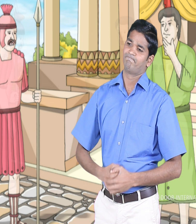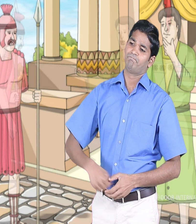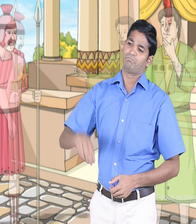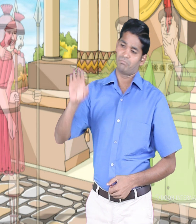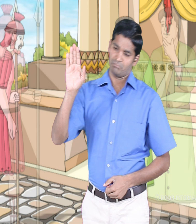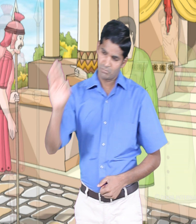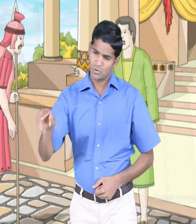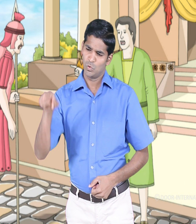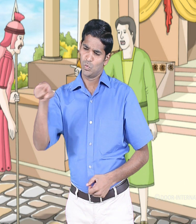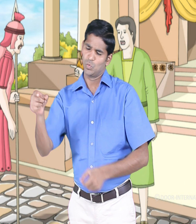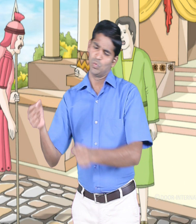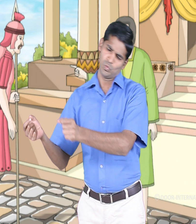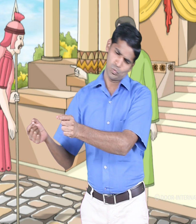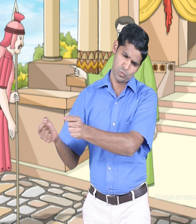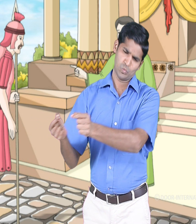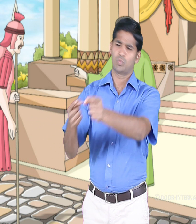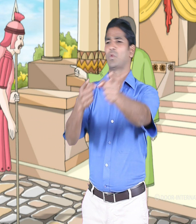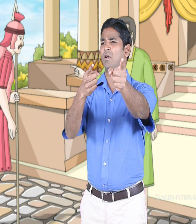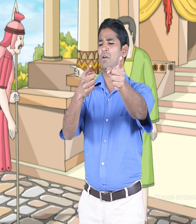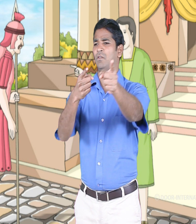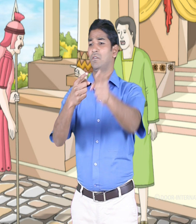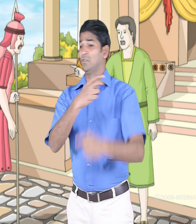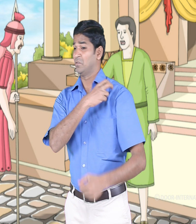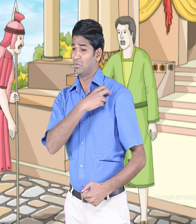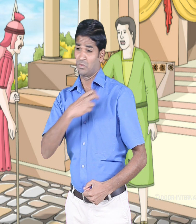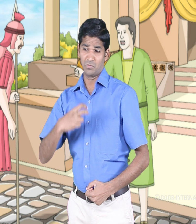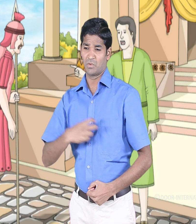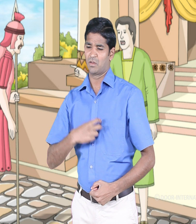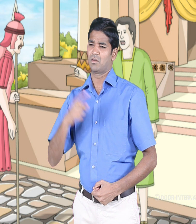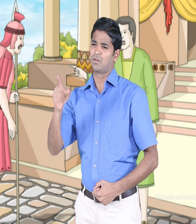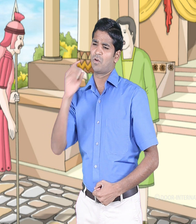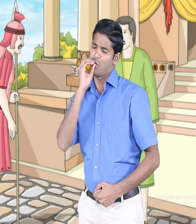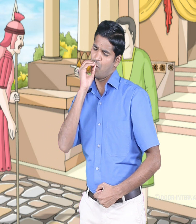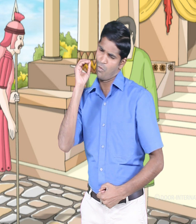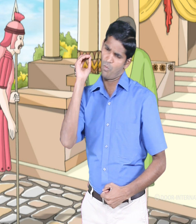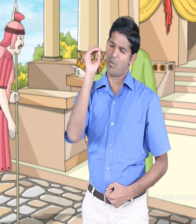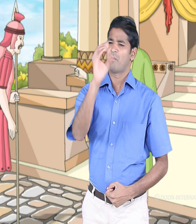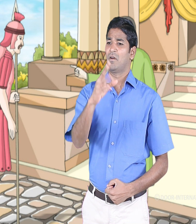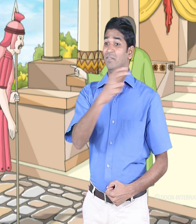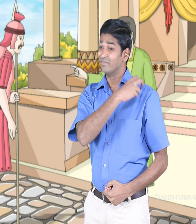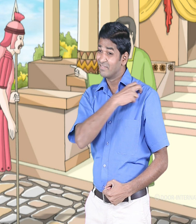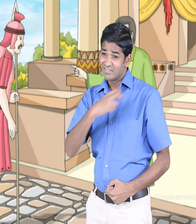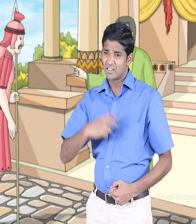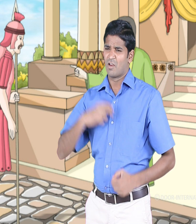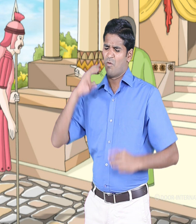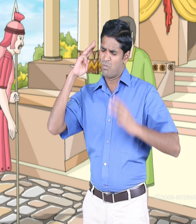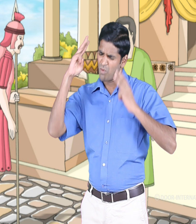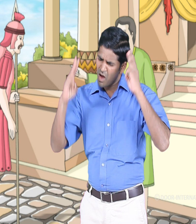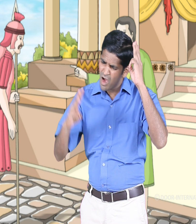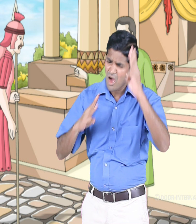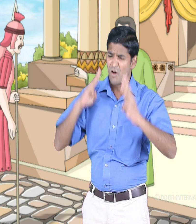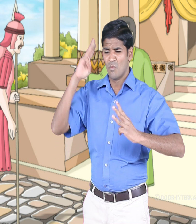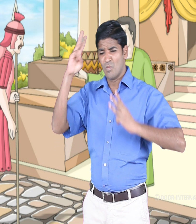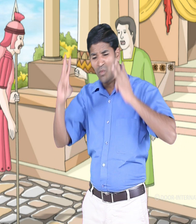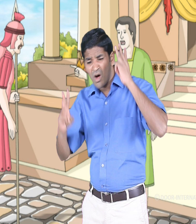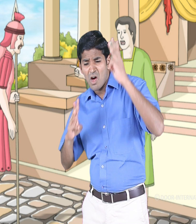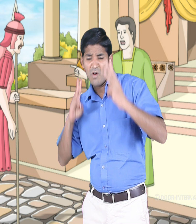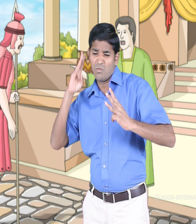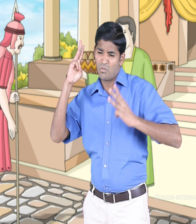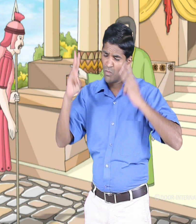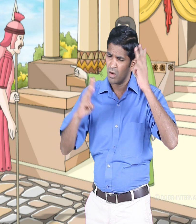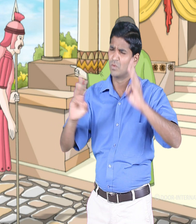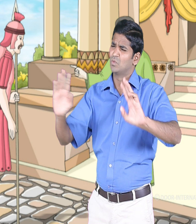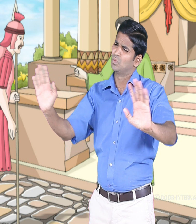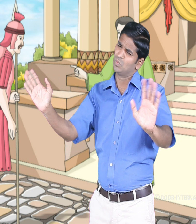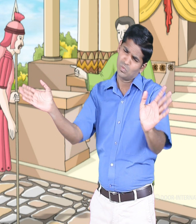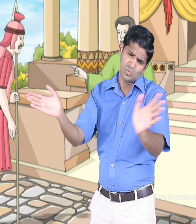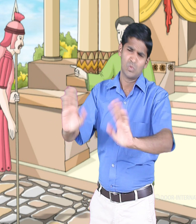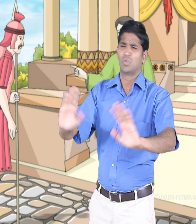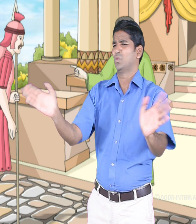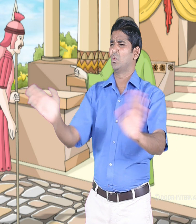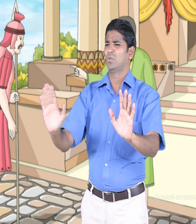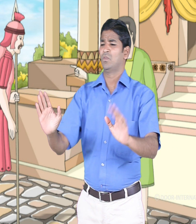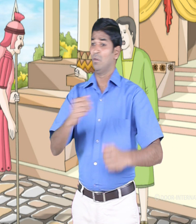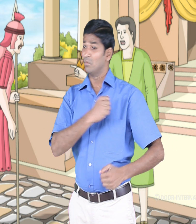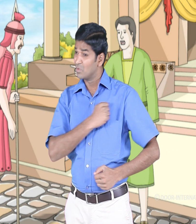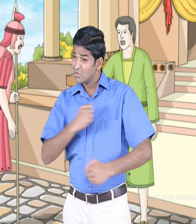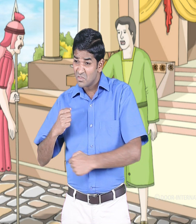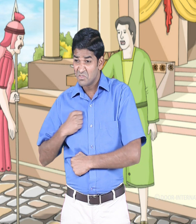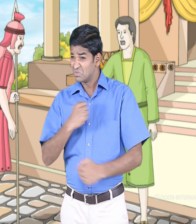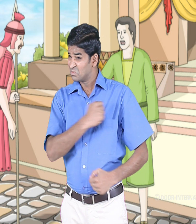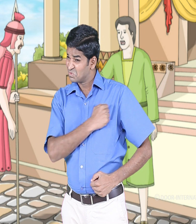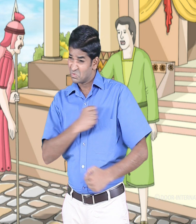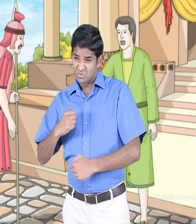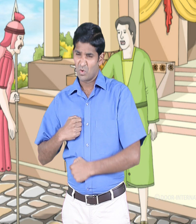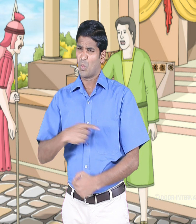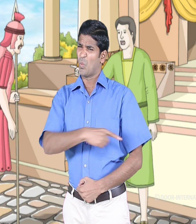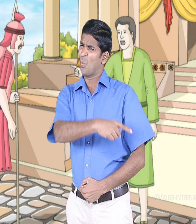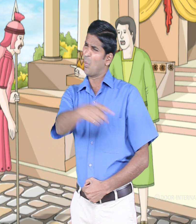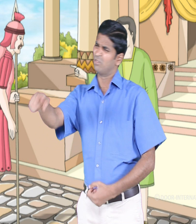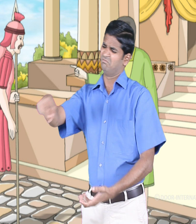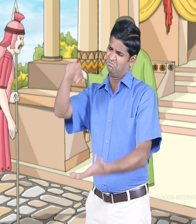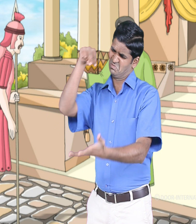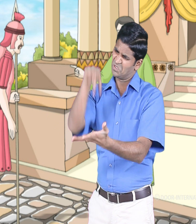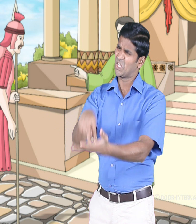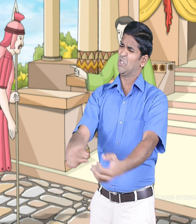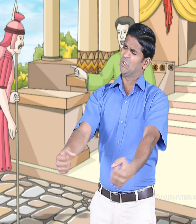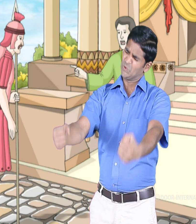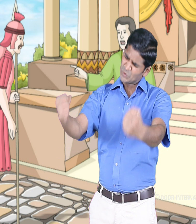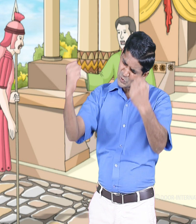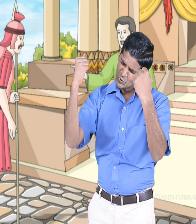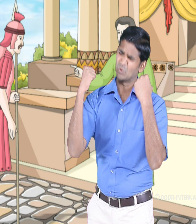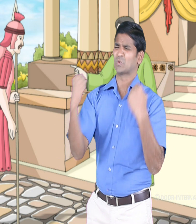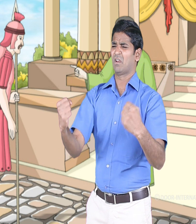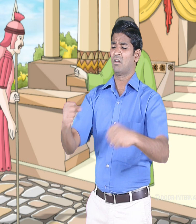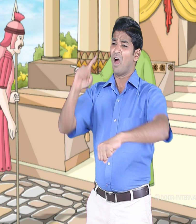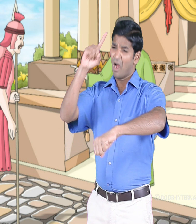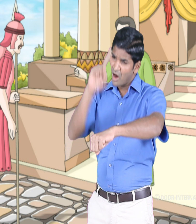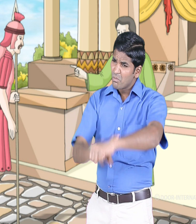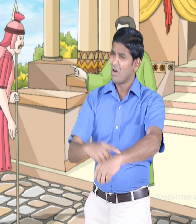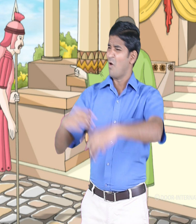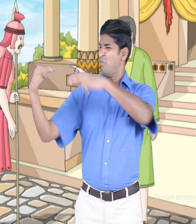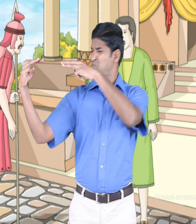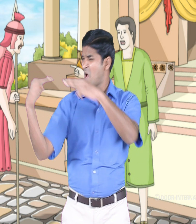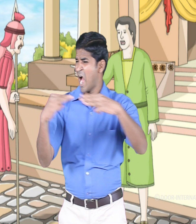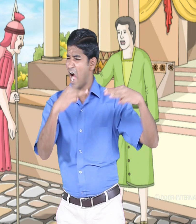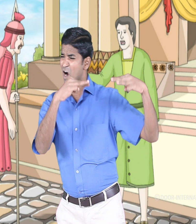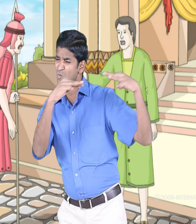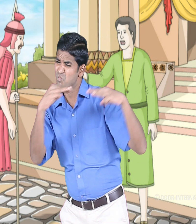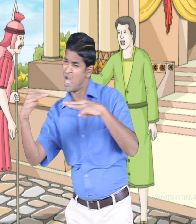And your servant Uriah the Hittite is dead as well.”